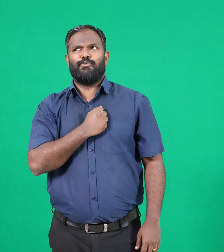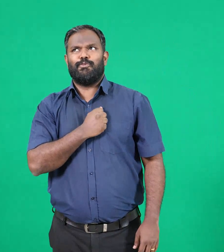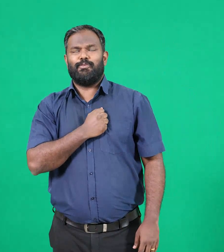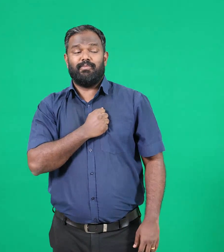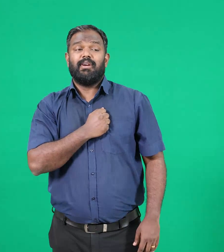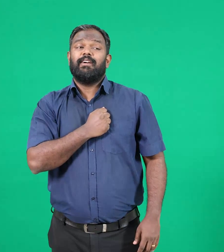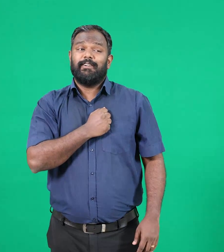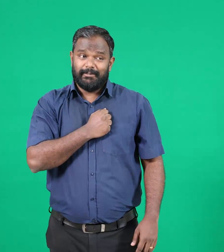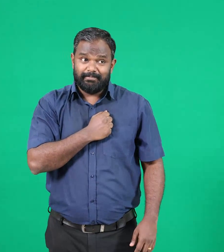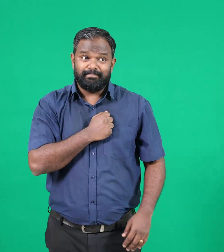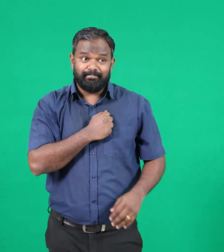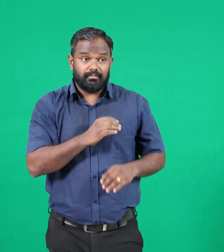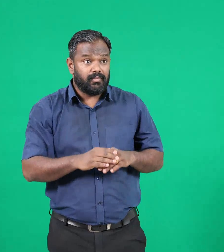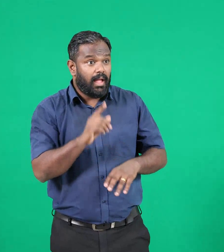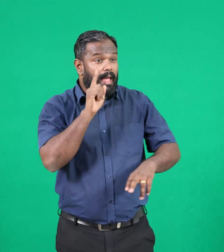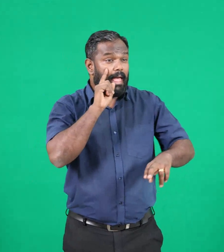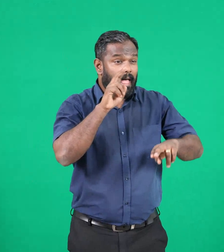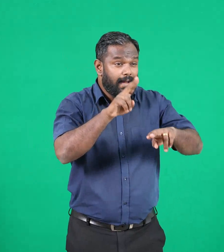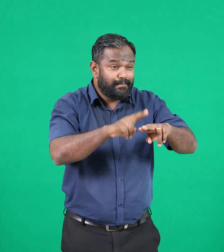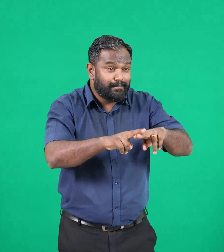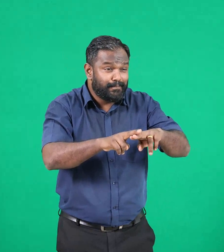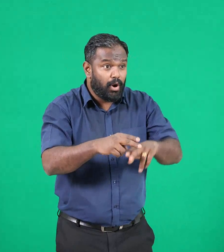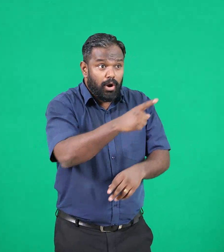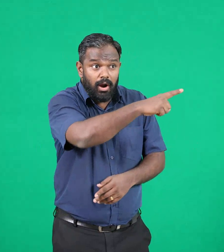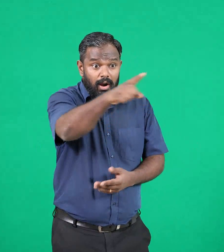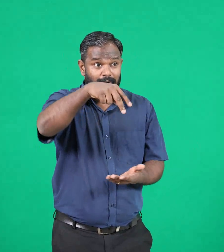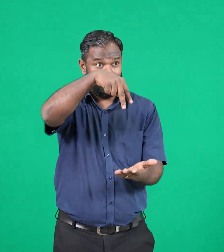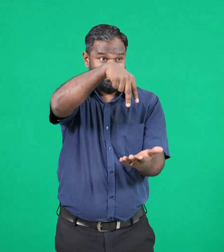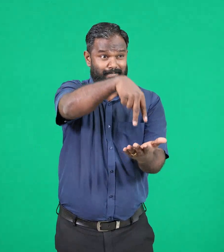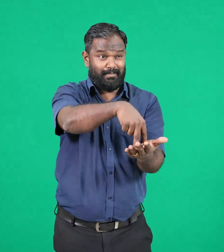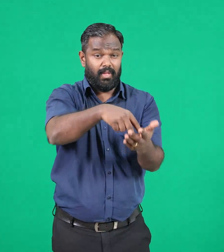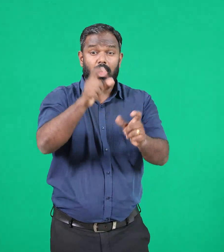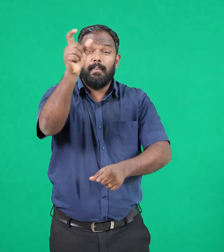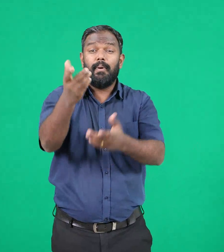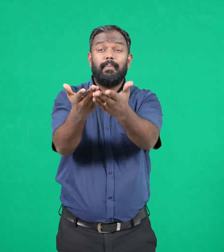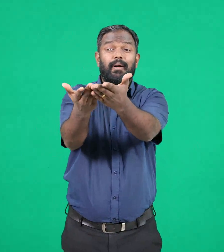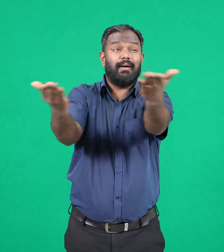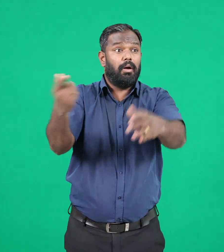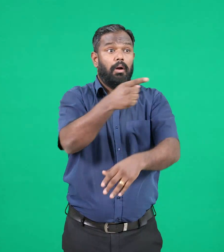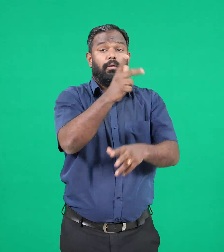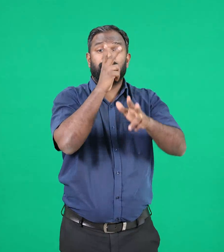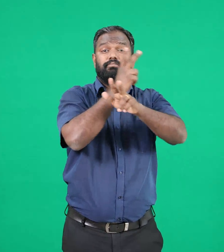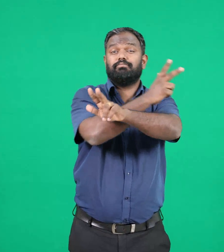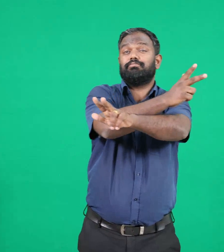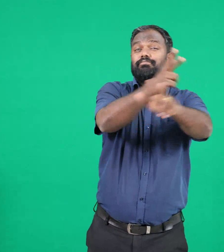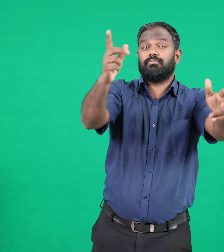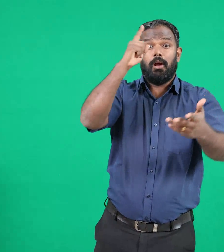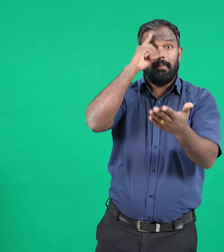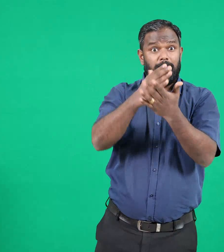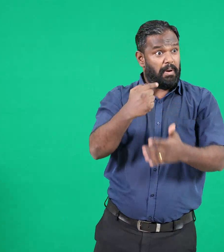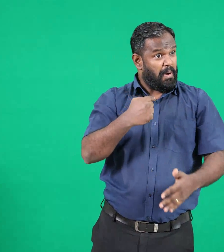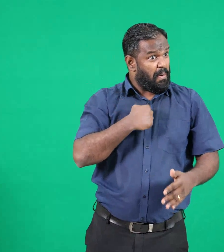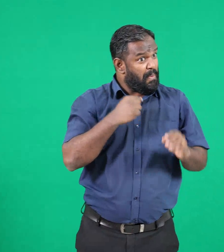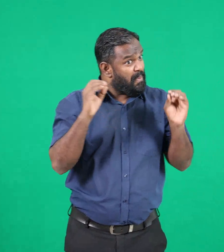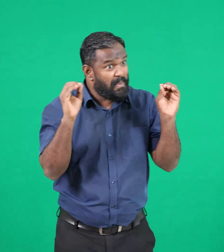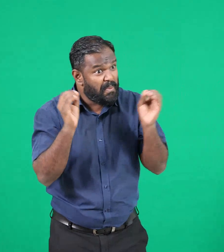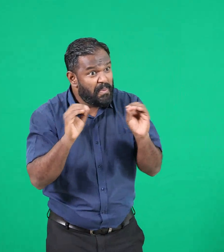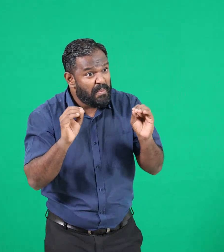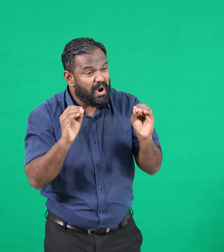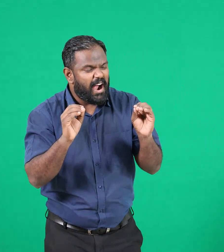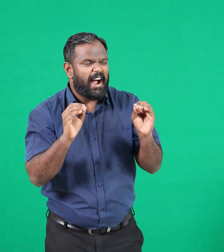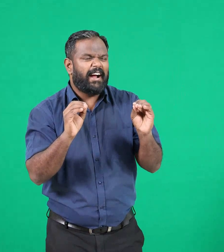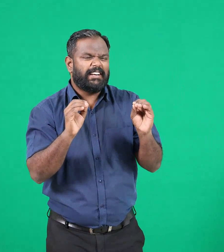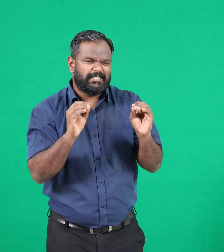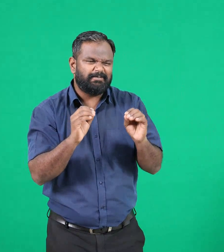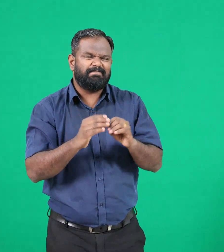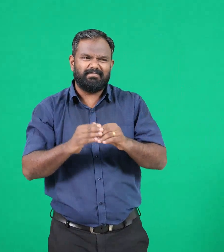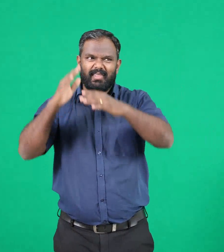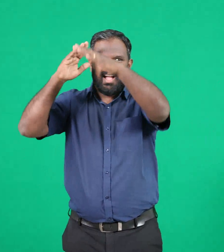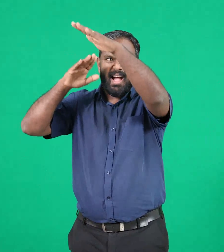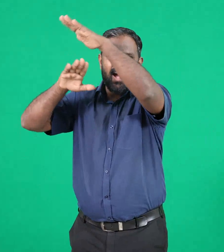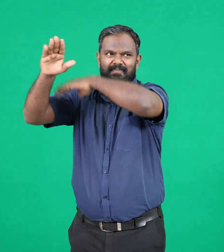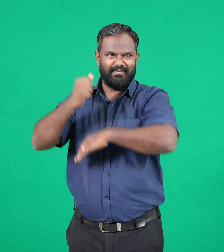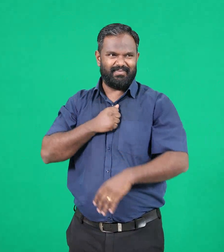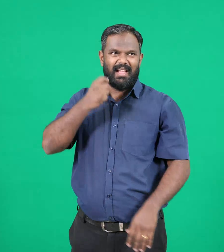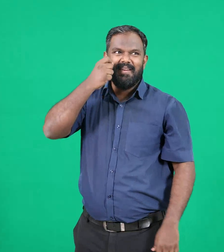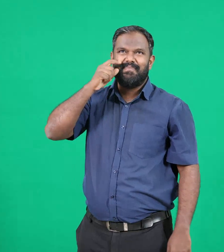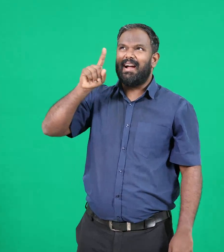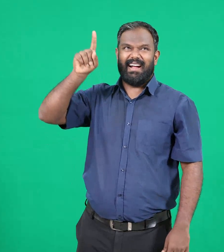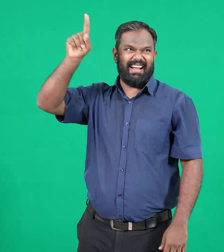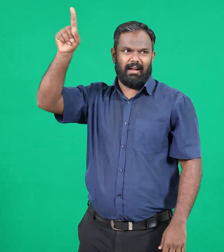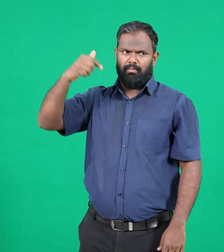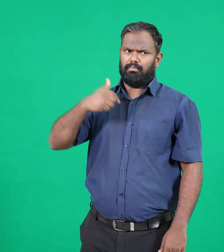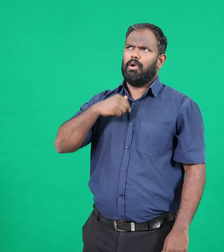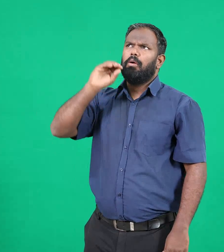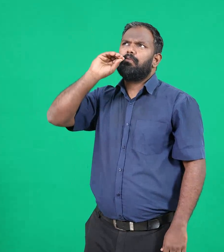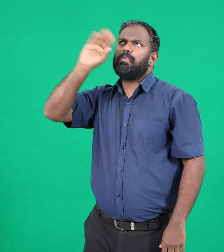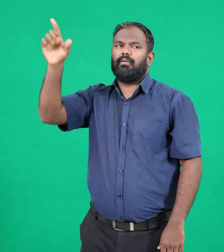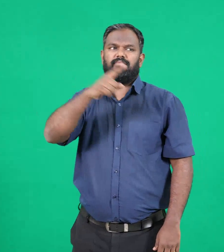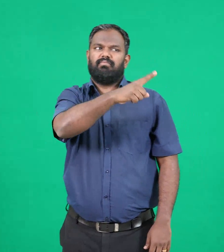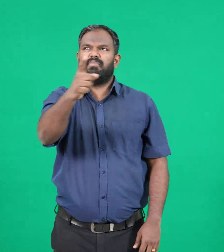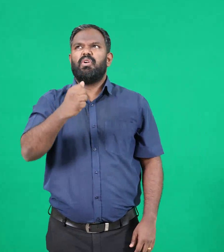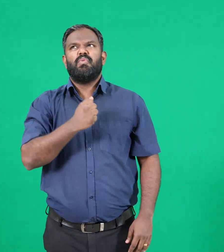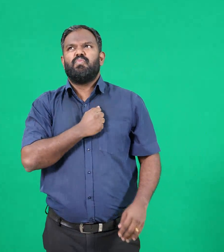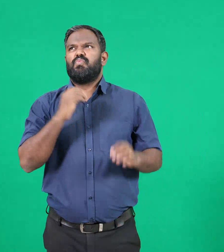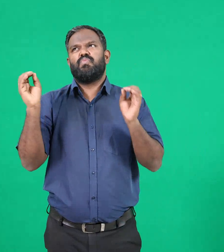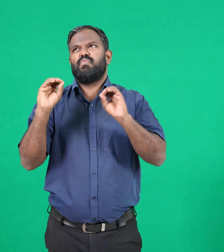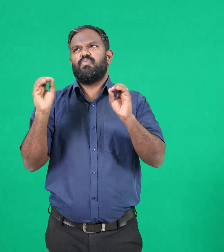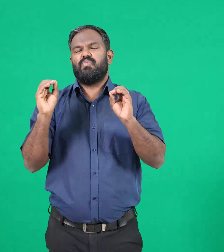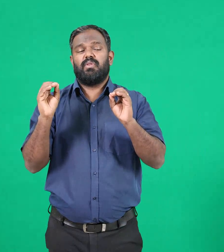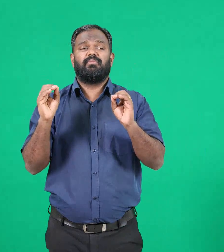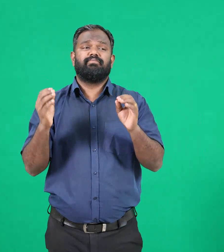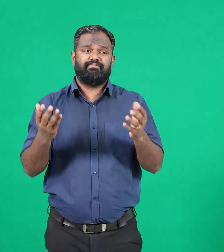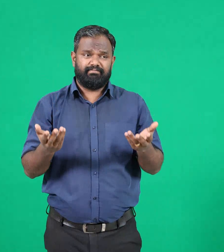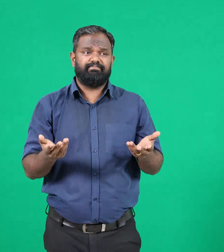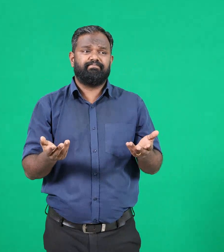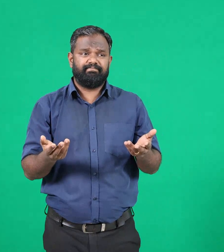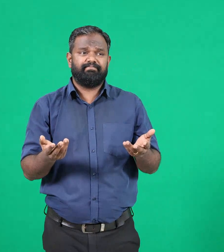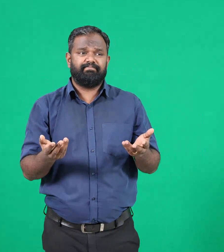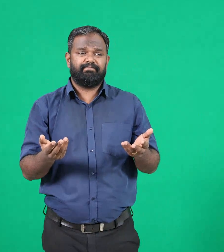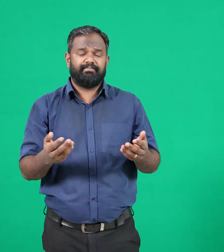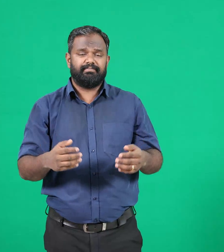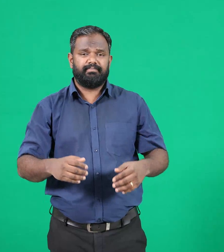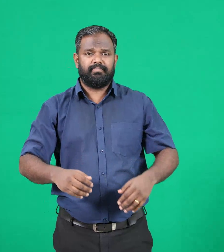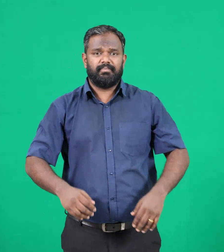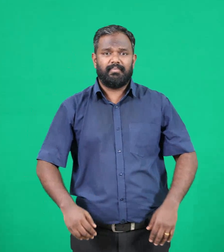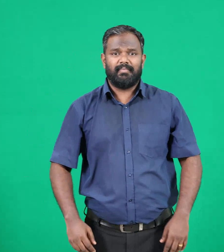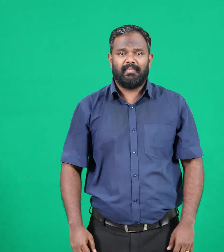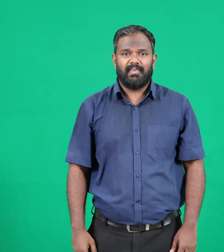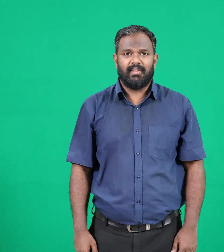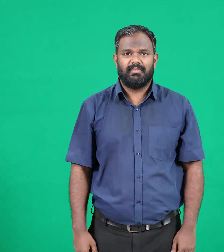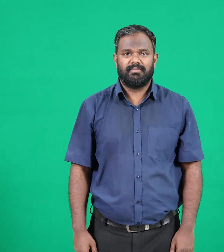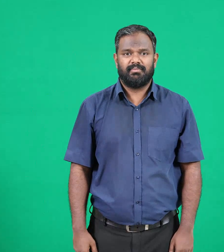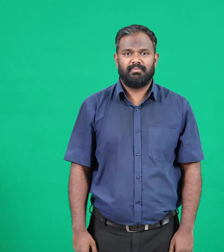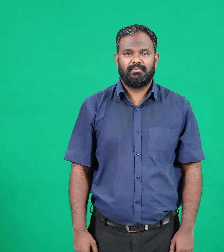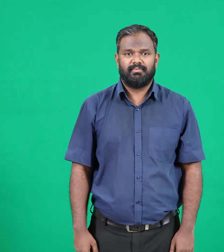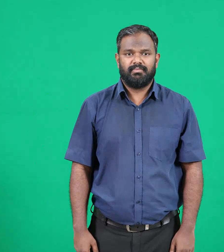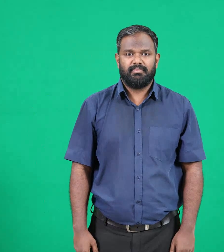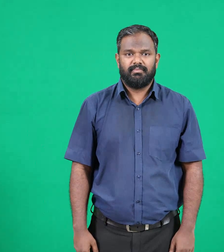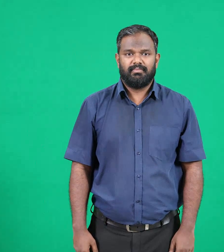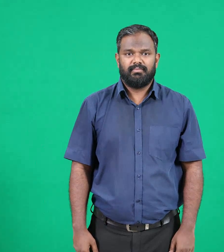But whoever denies Me before men, I will also deny him before My Father in heaven.